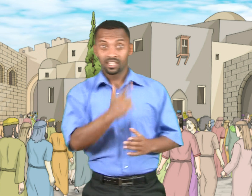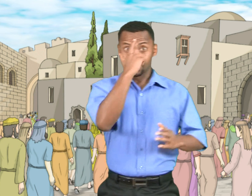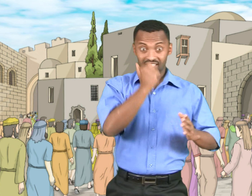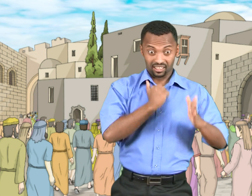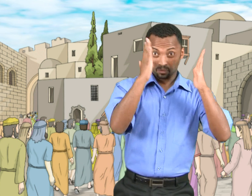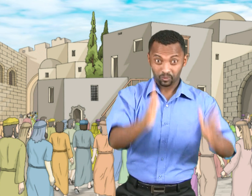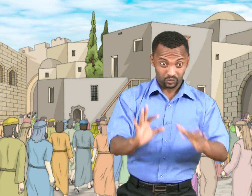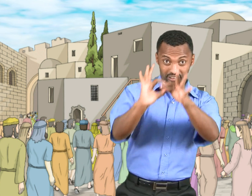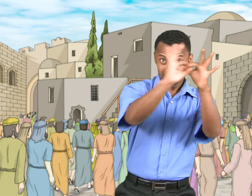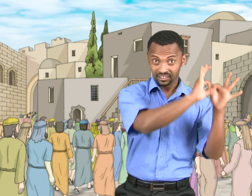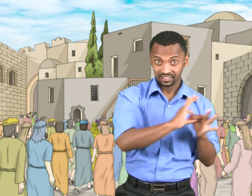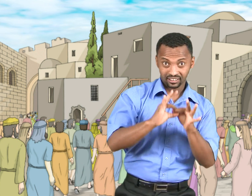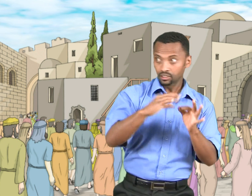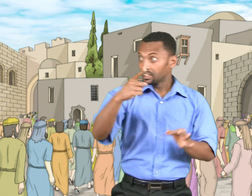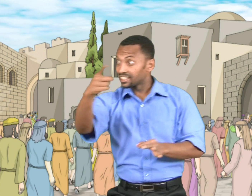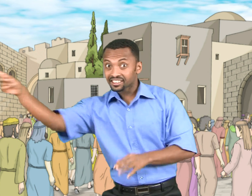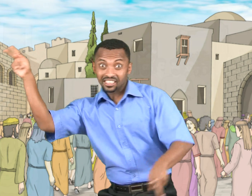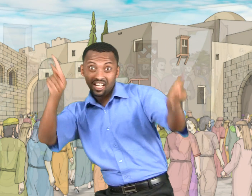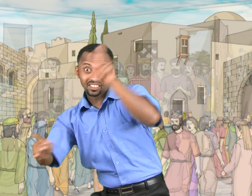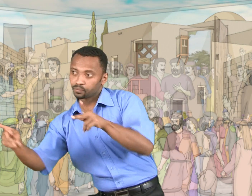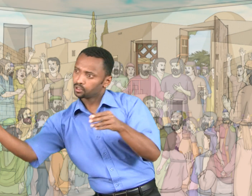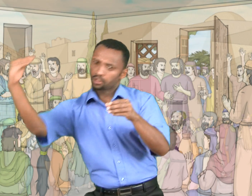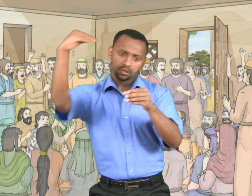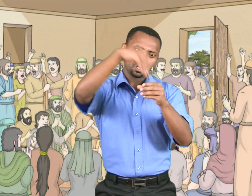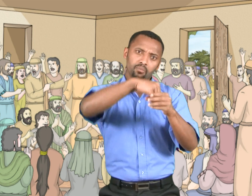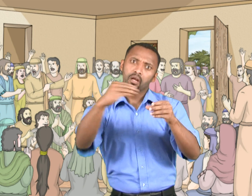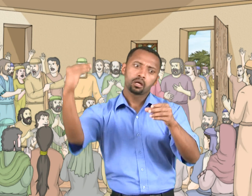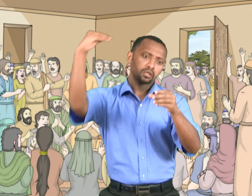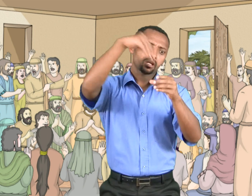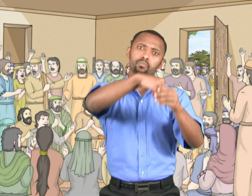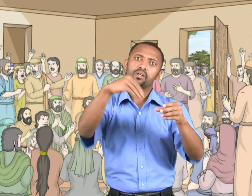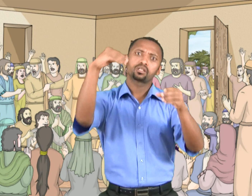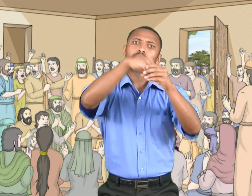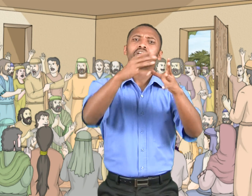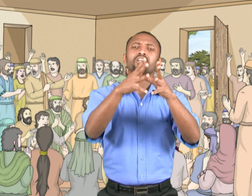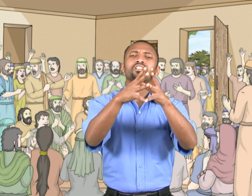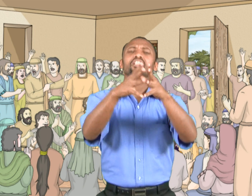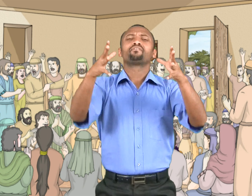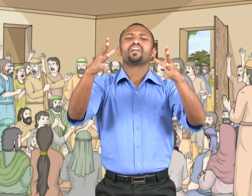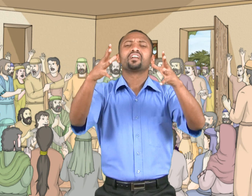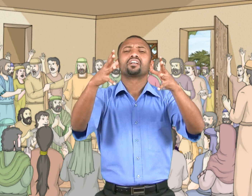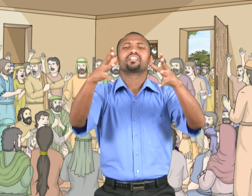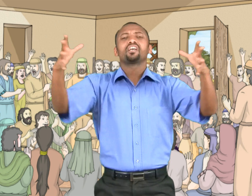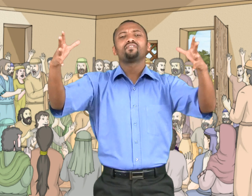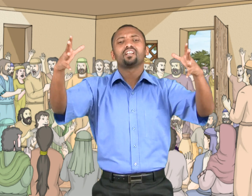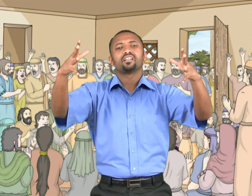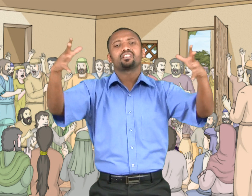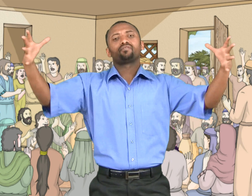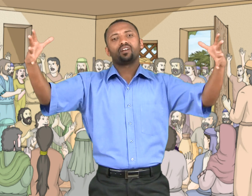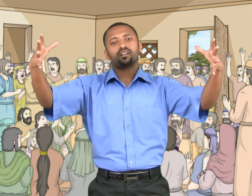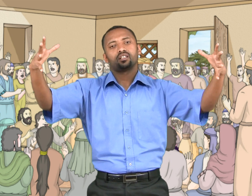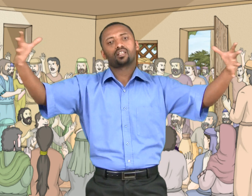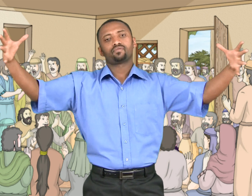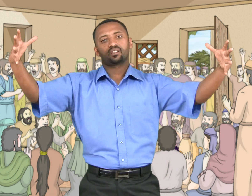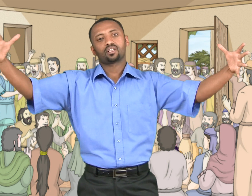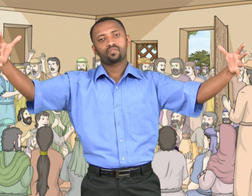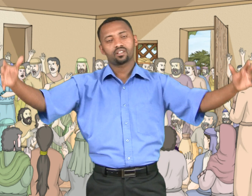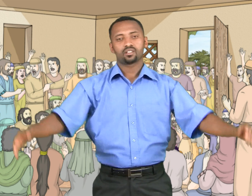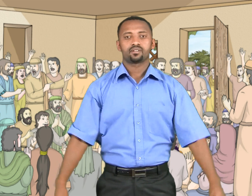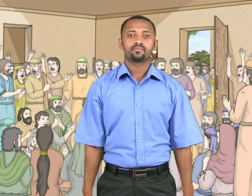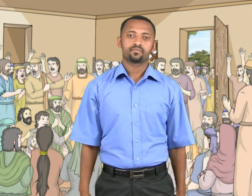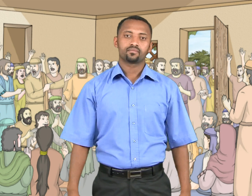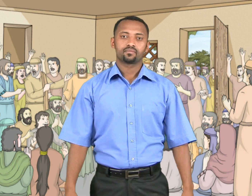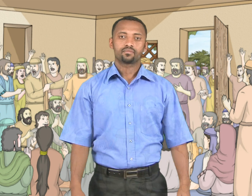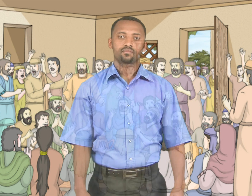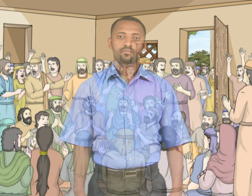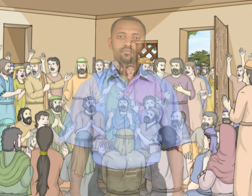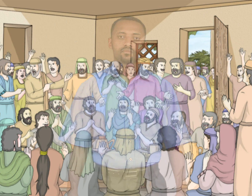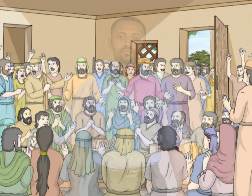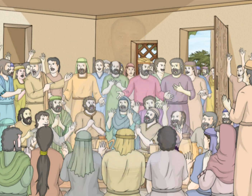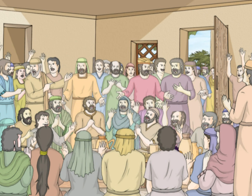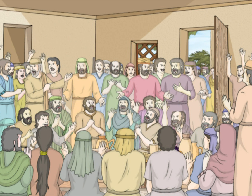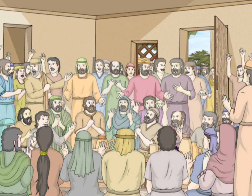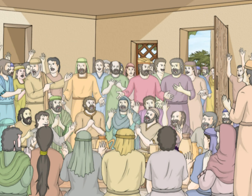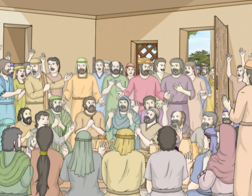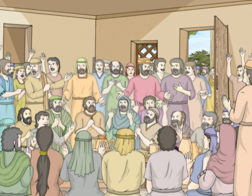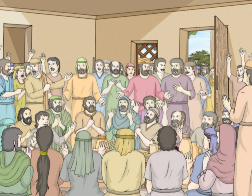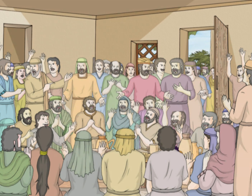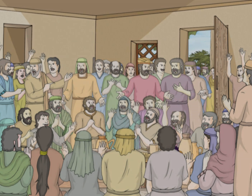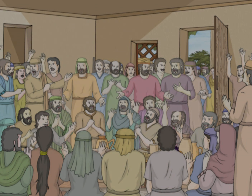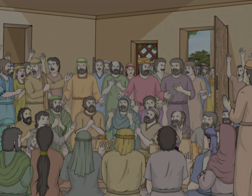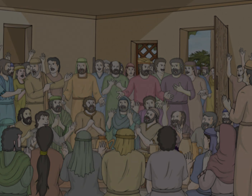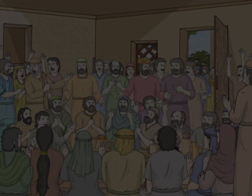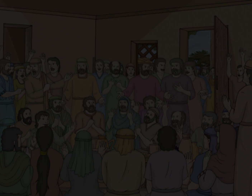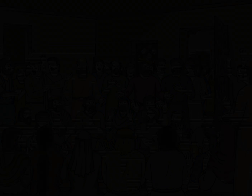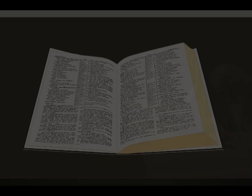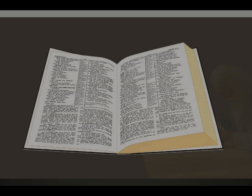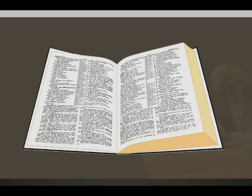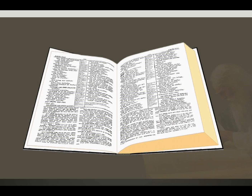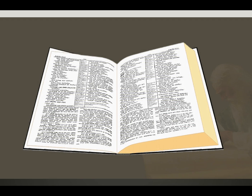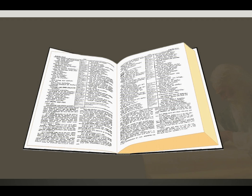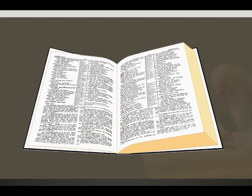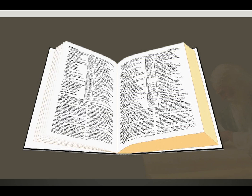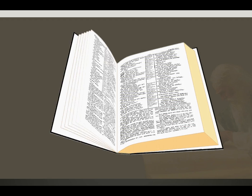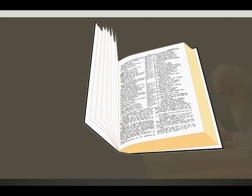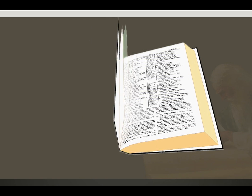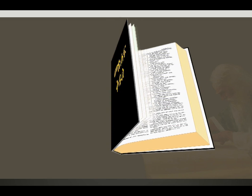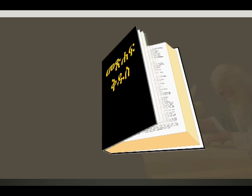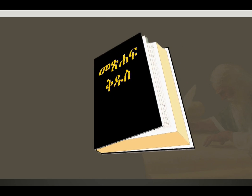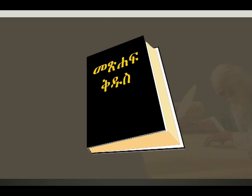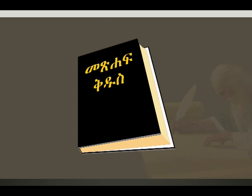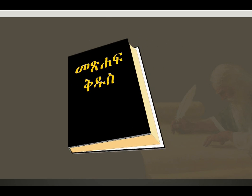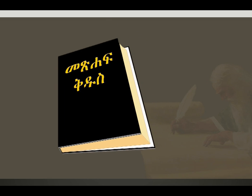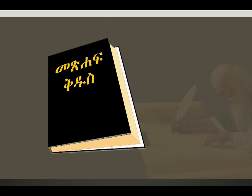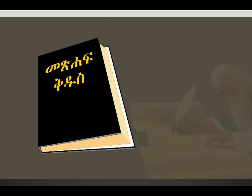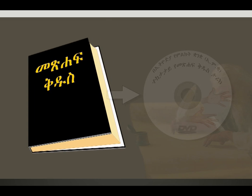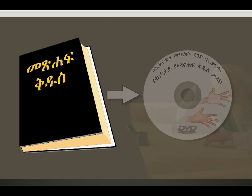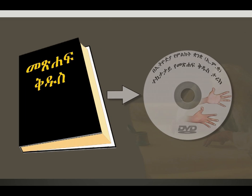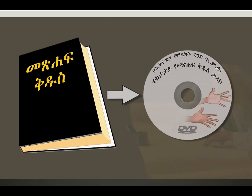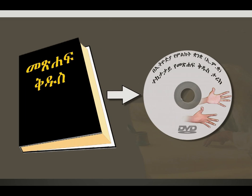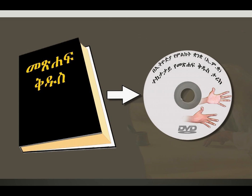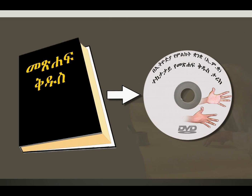And the Lord added to their number daily those who were being saved.